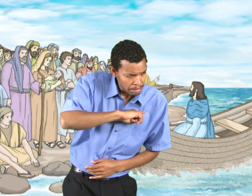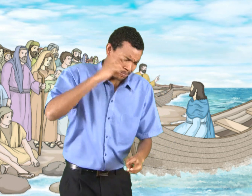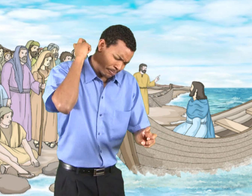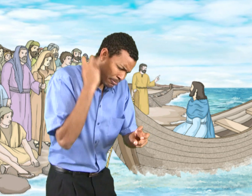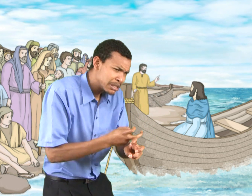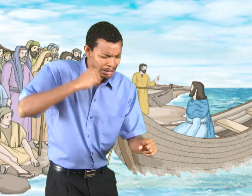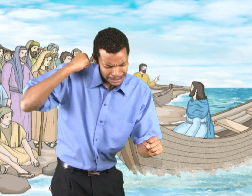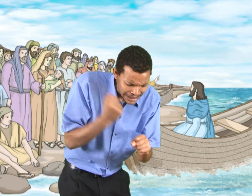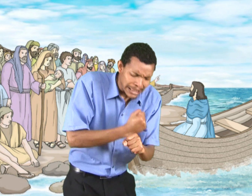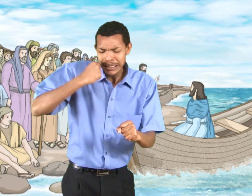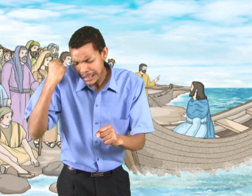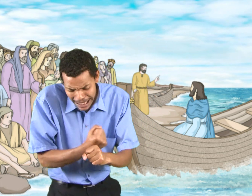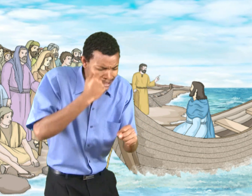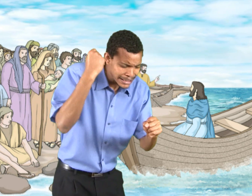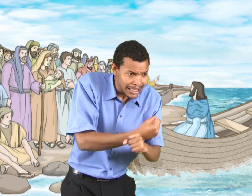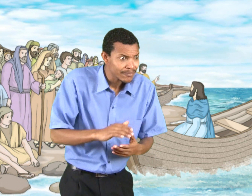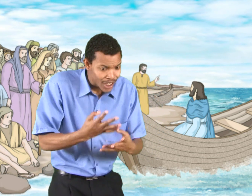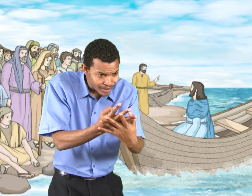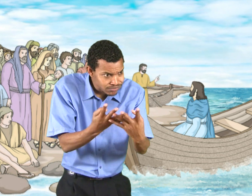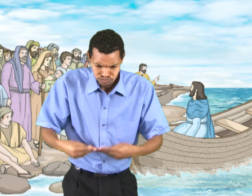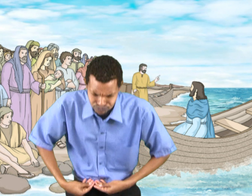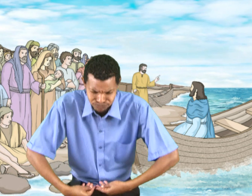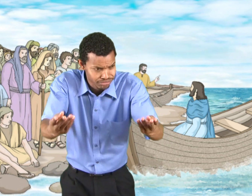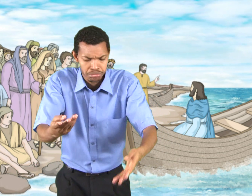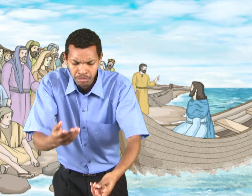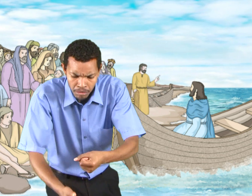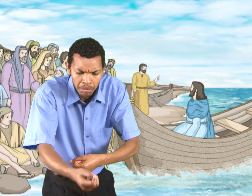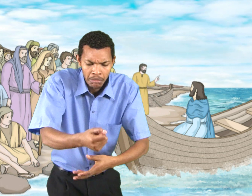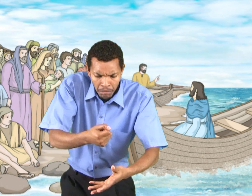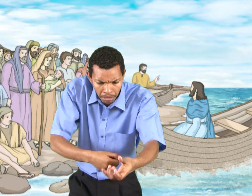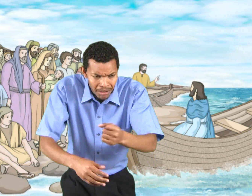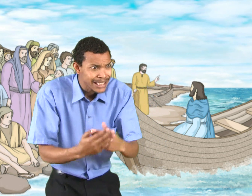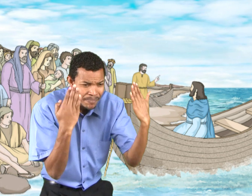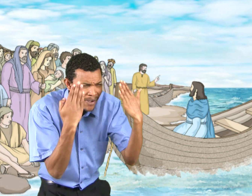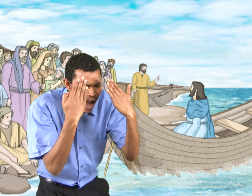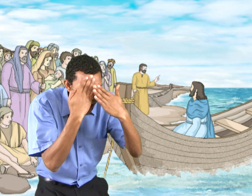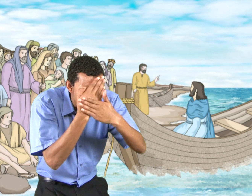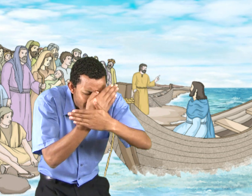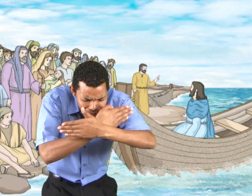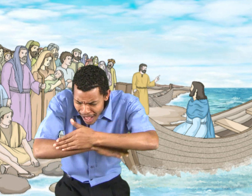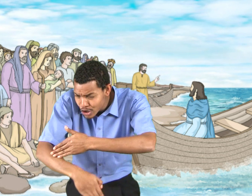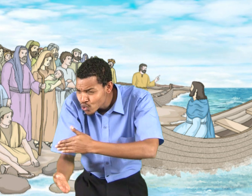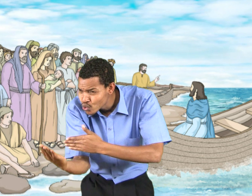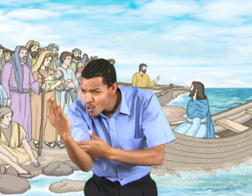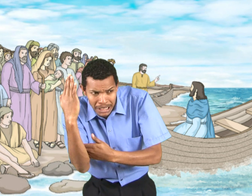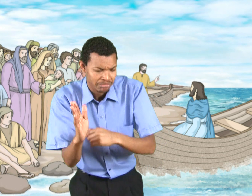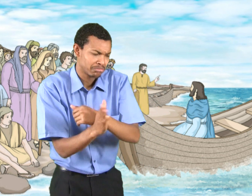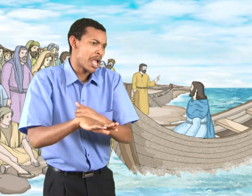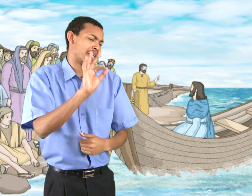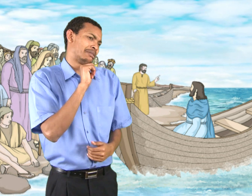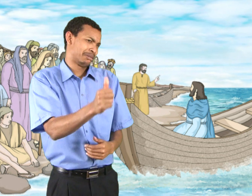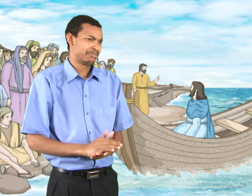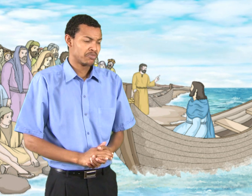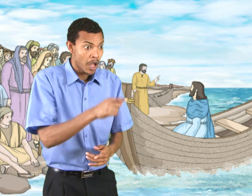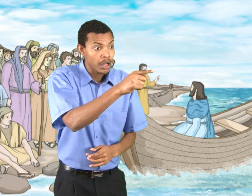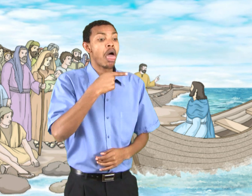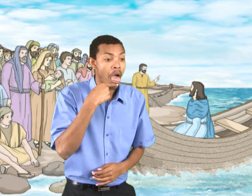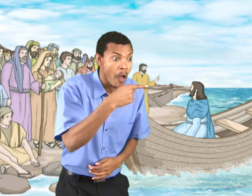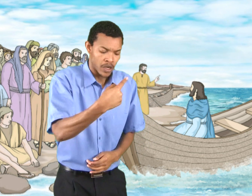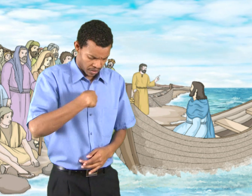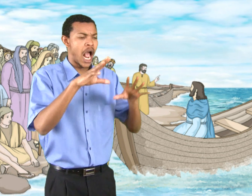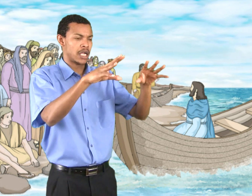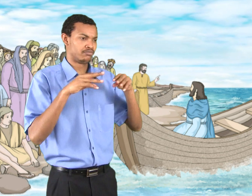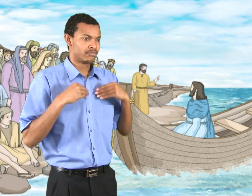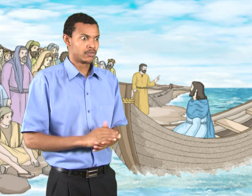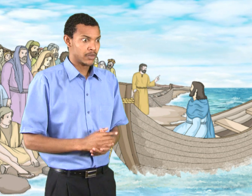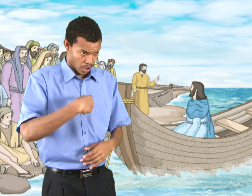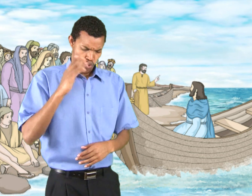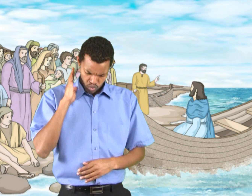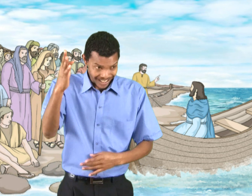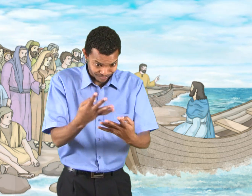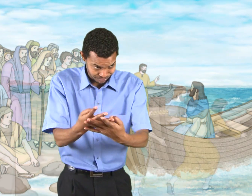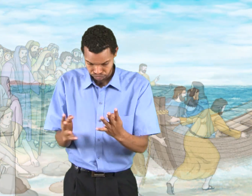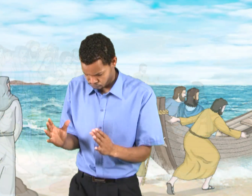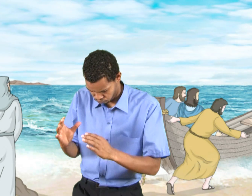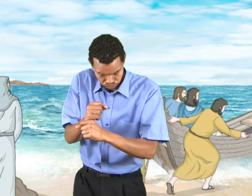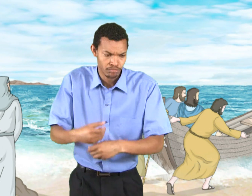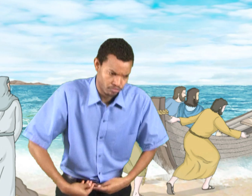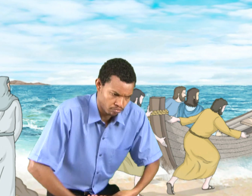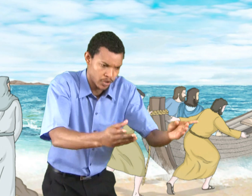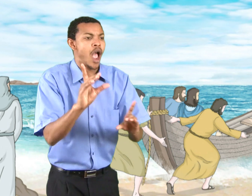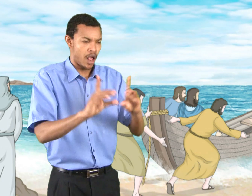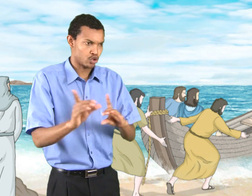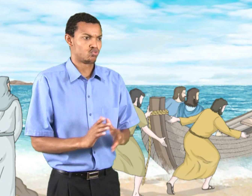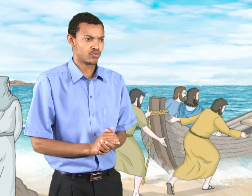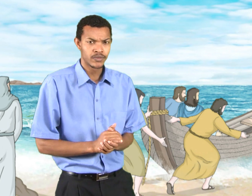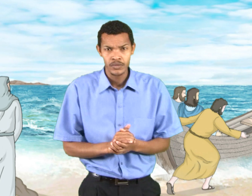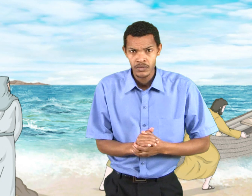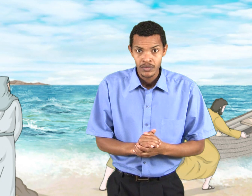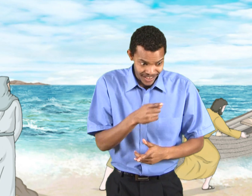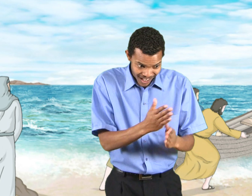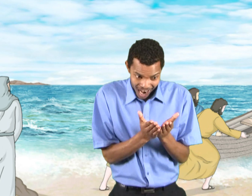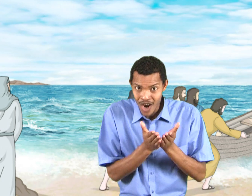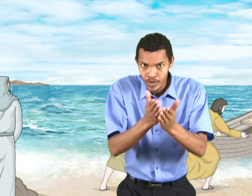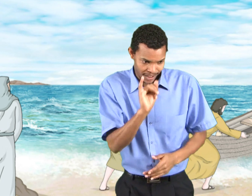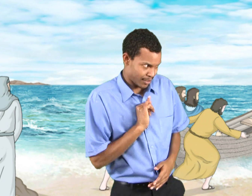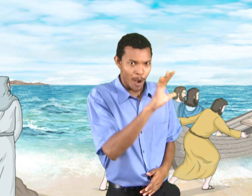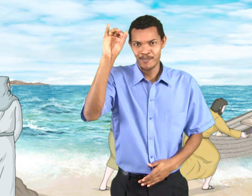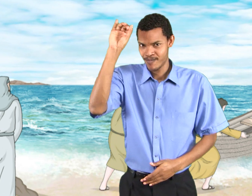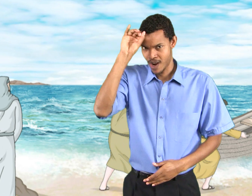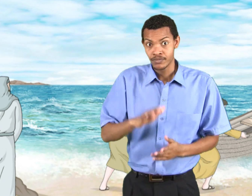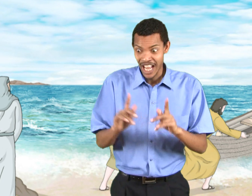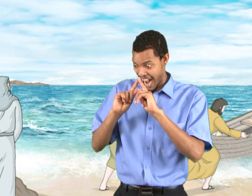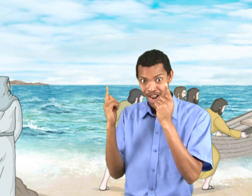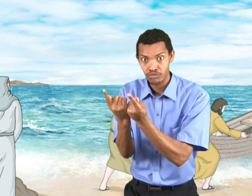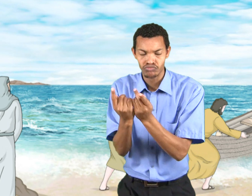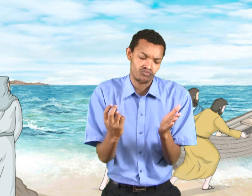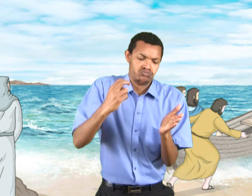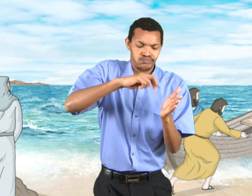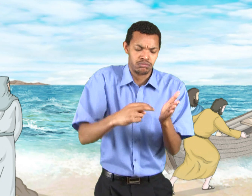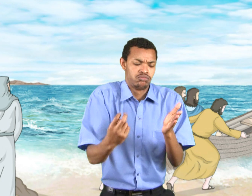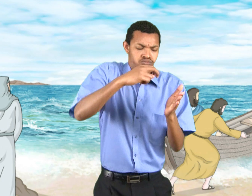When Jesus had finished speaking, He said to Simon, “Put out into deep water and let down your nets for a catch.”